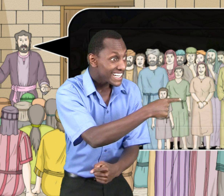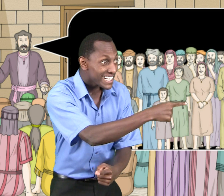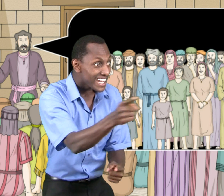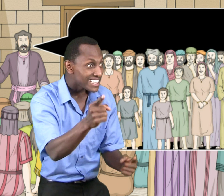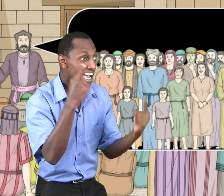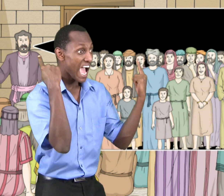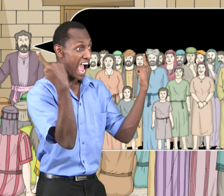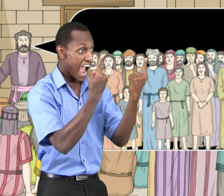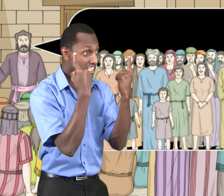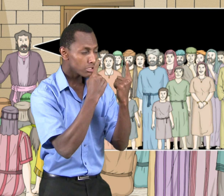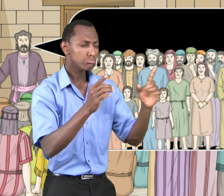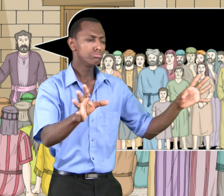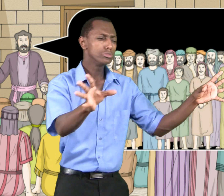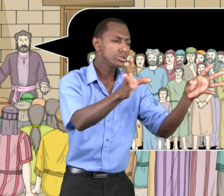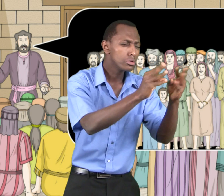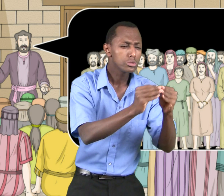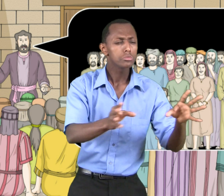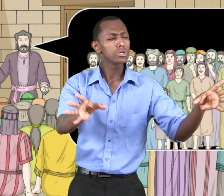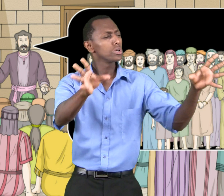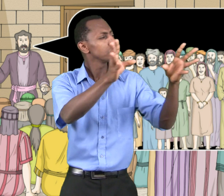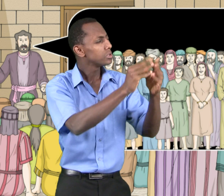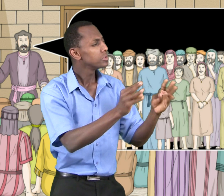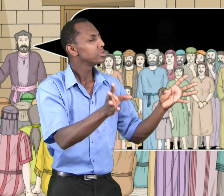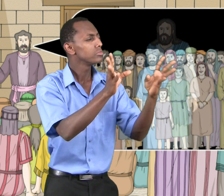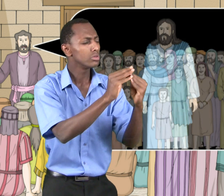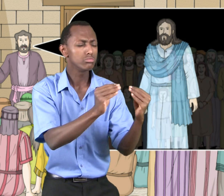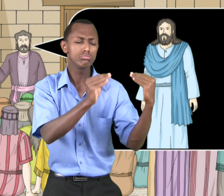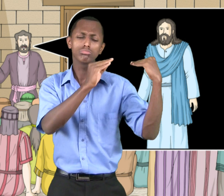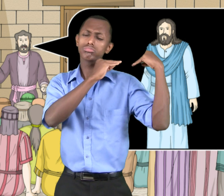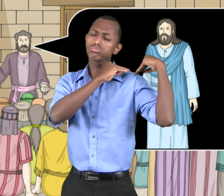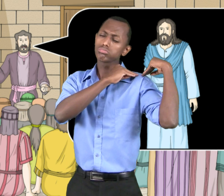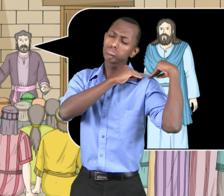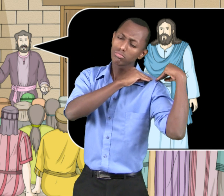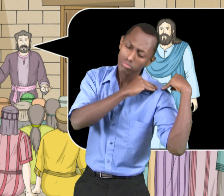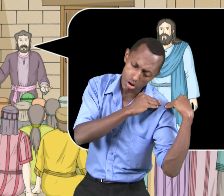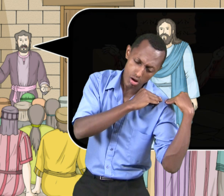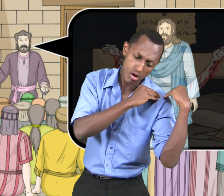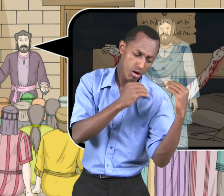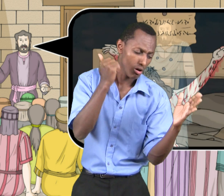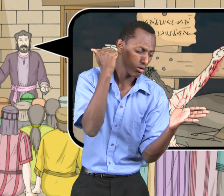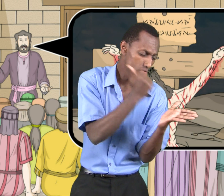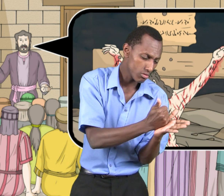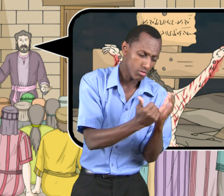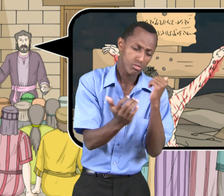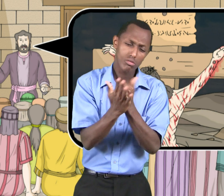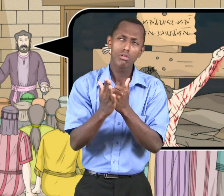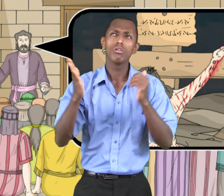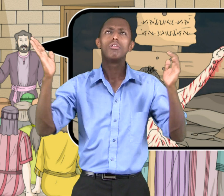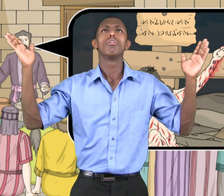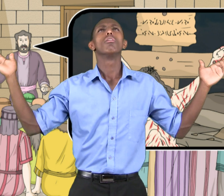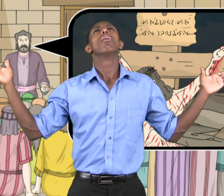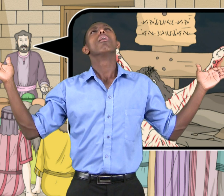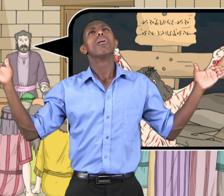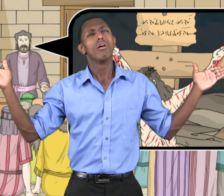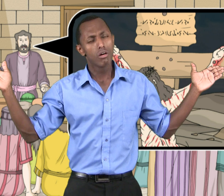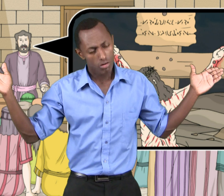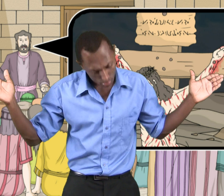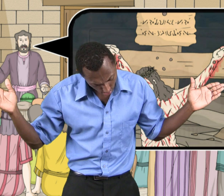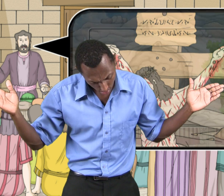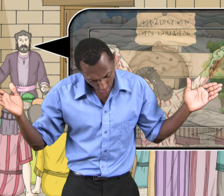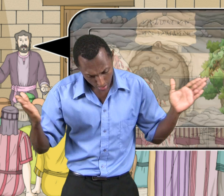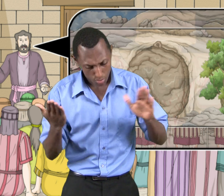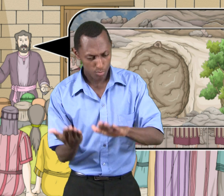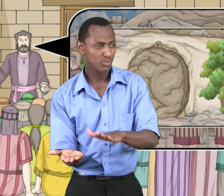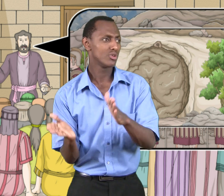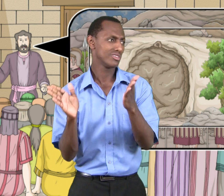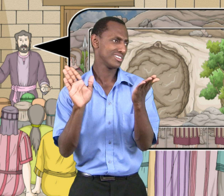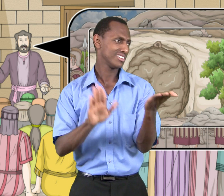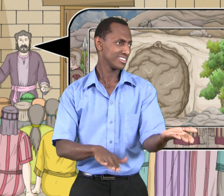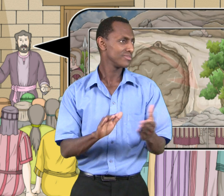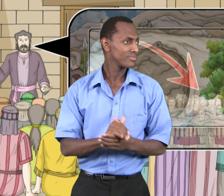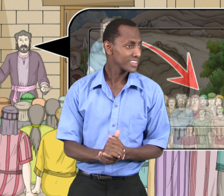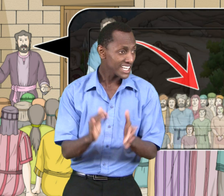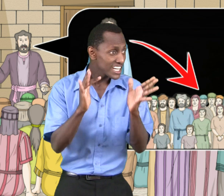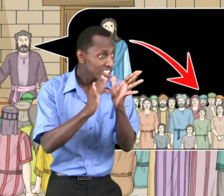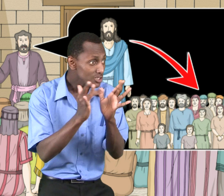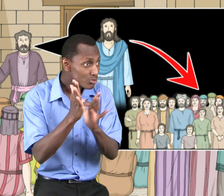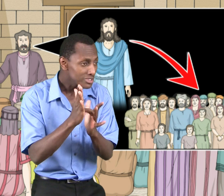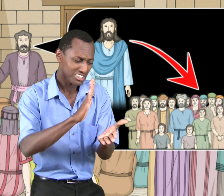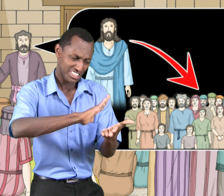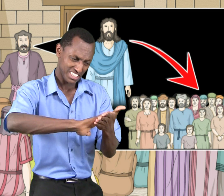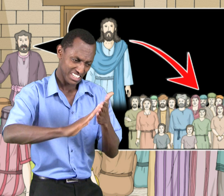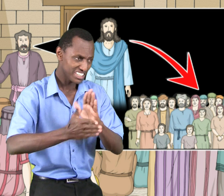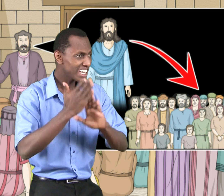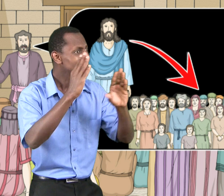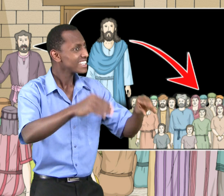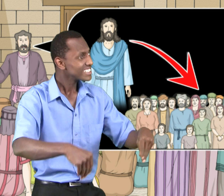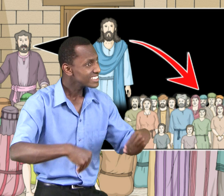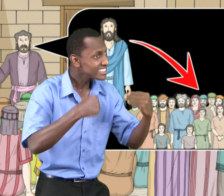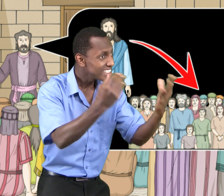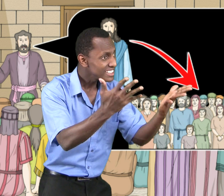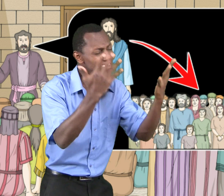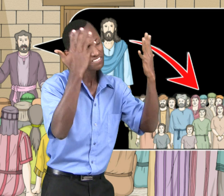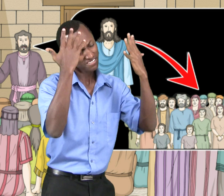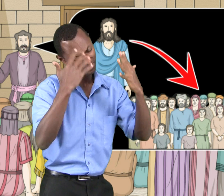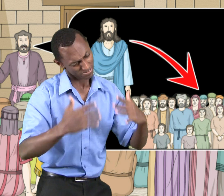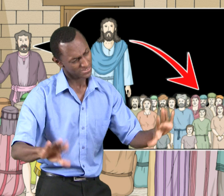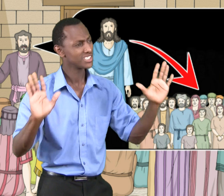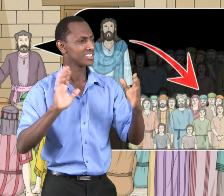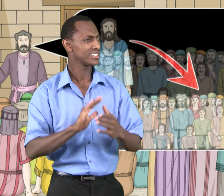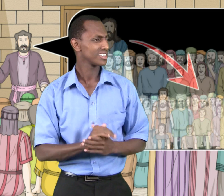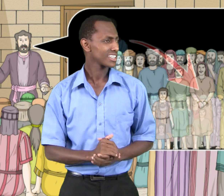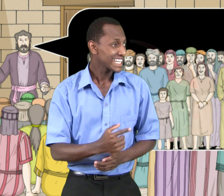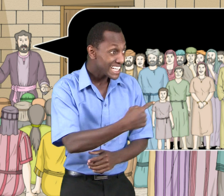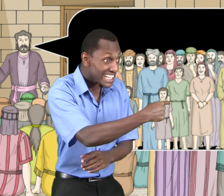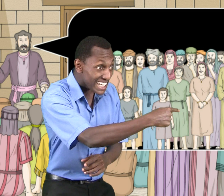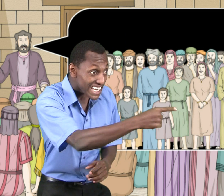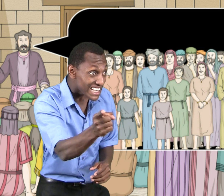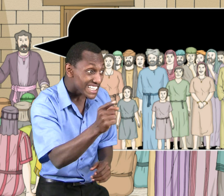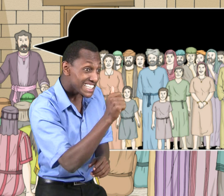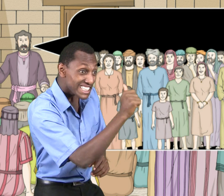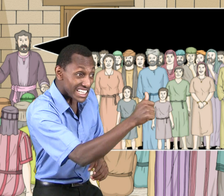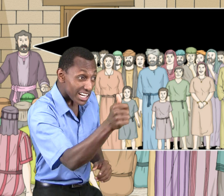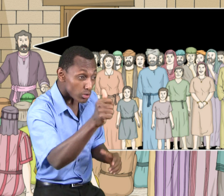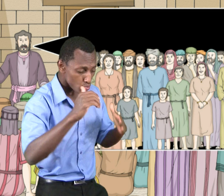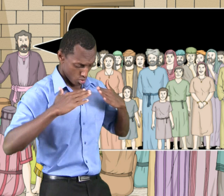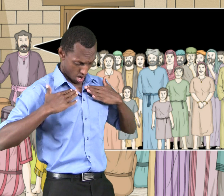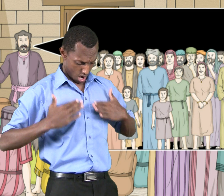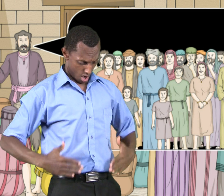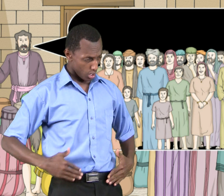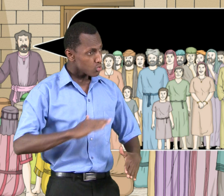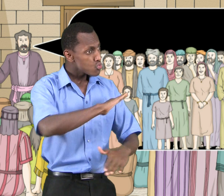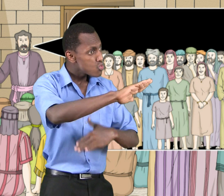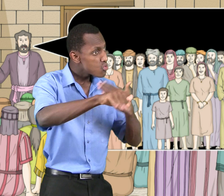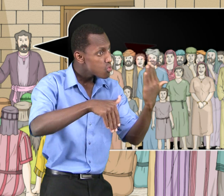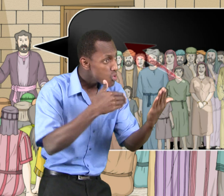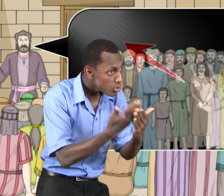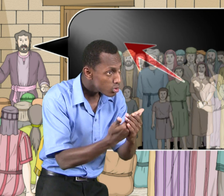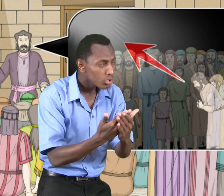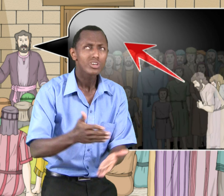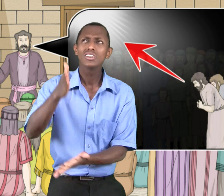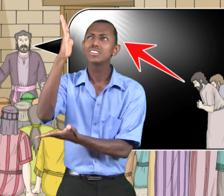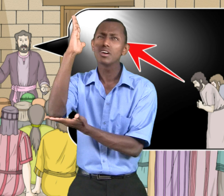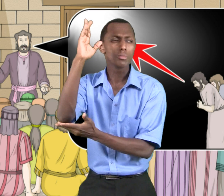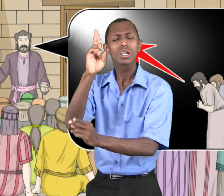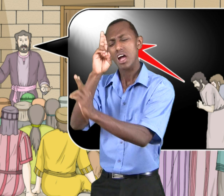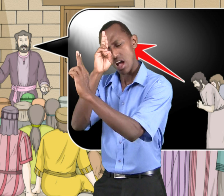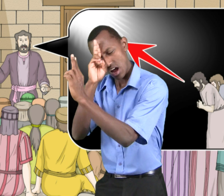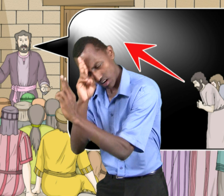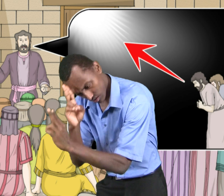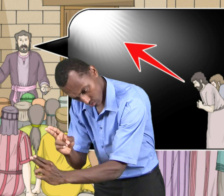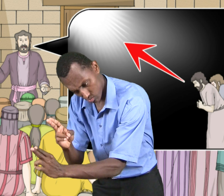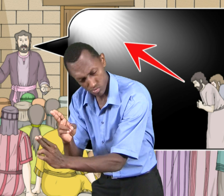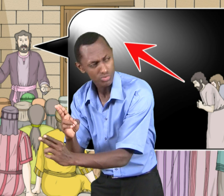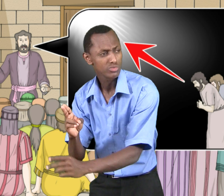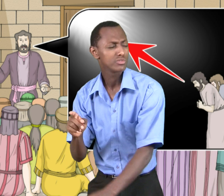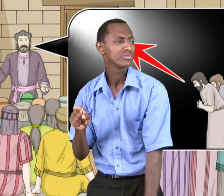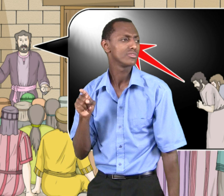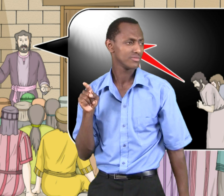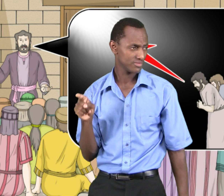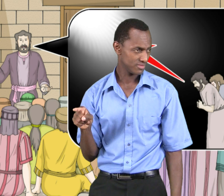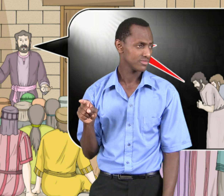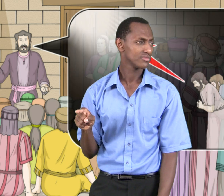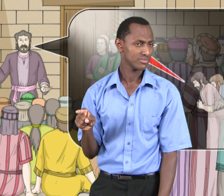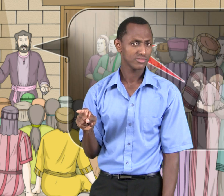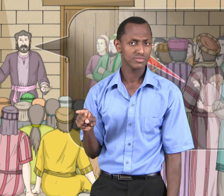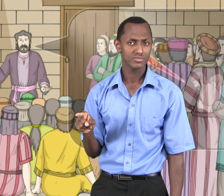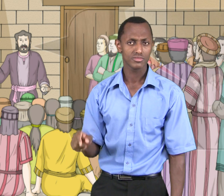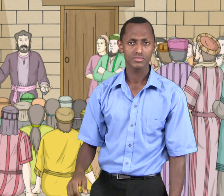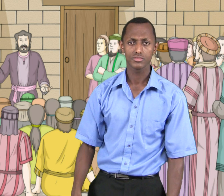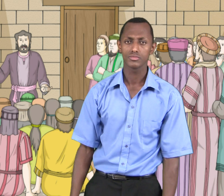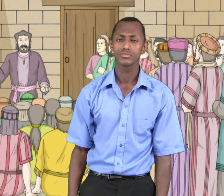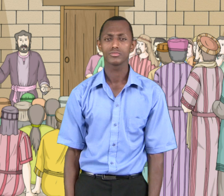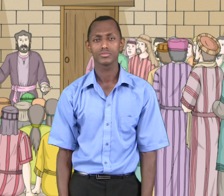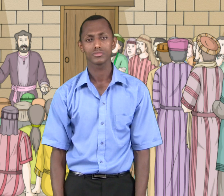You are not your own; you were bought at a price.